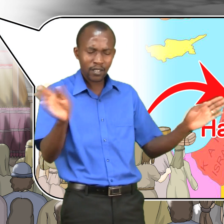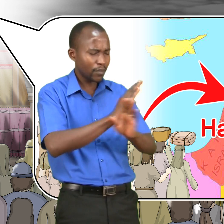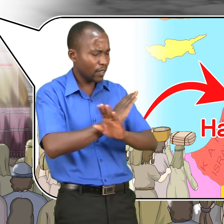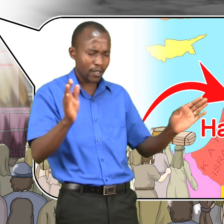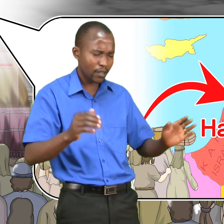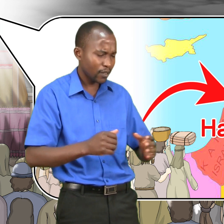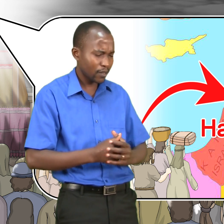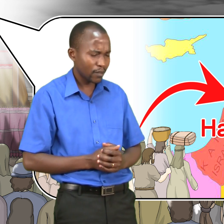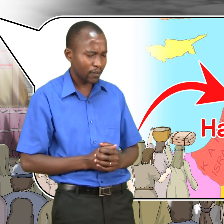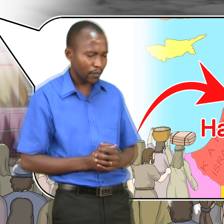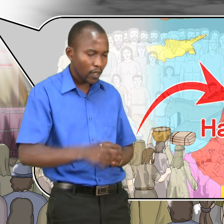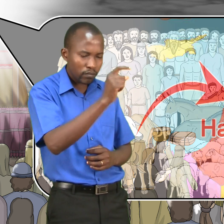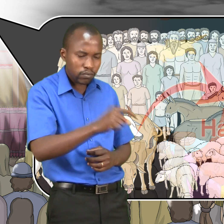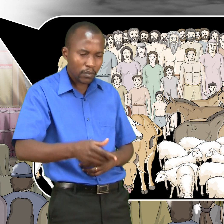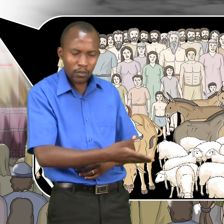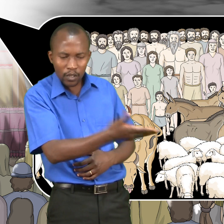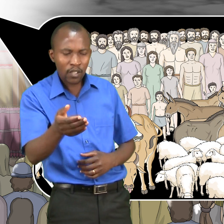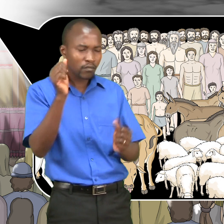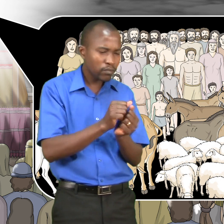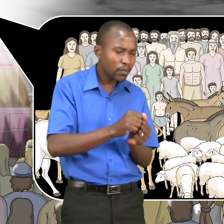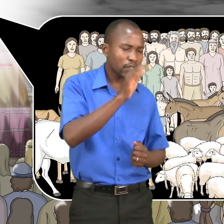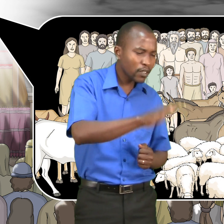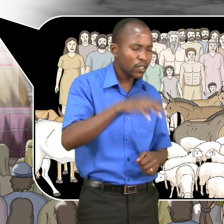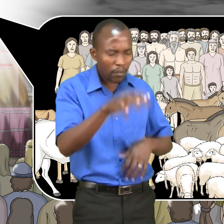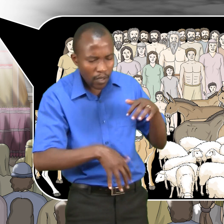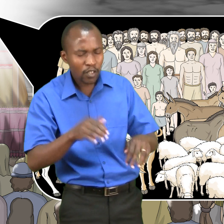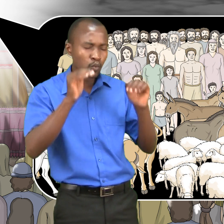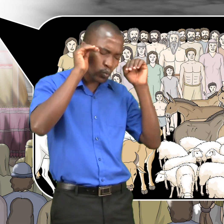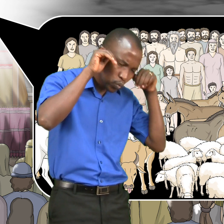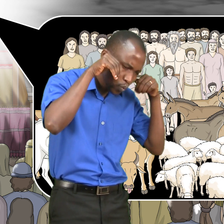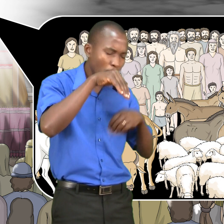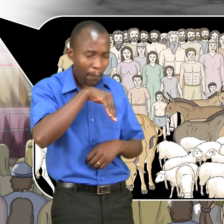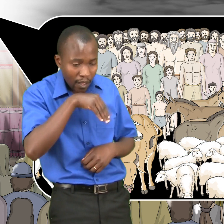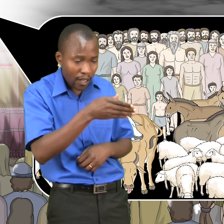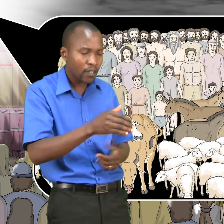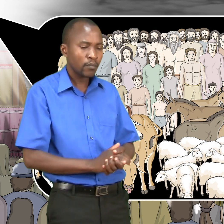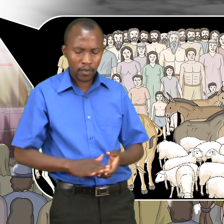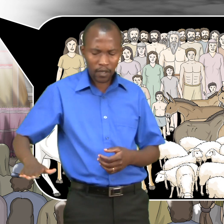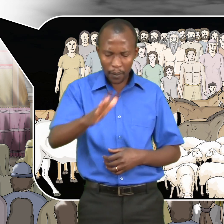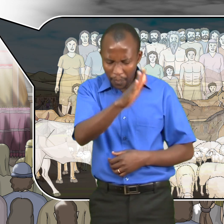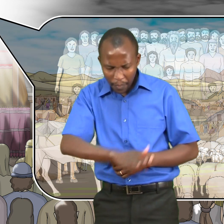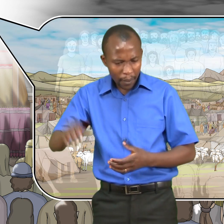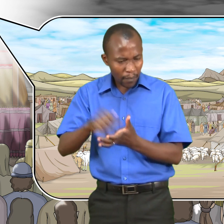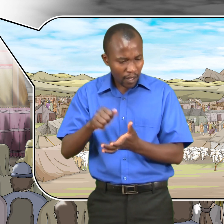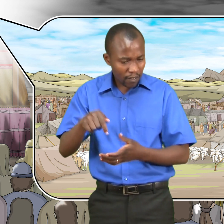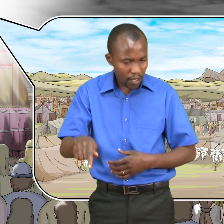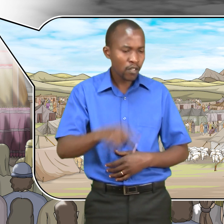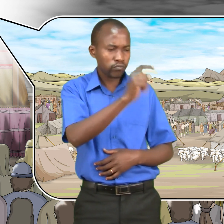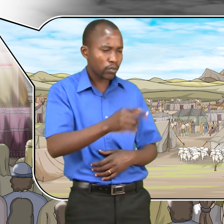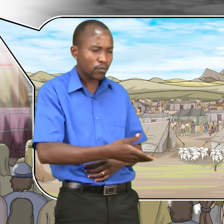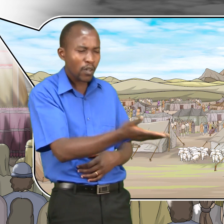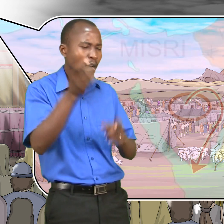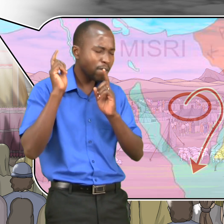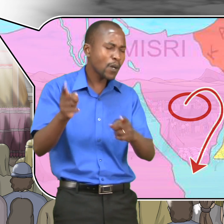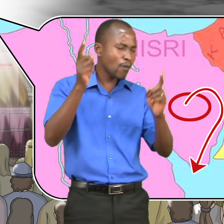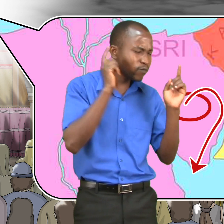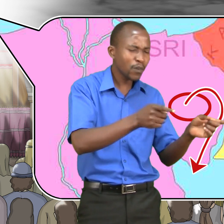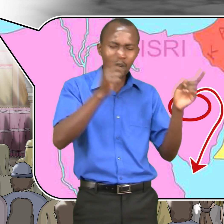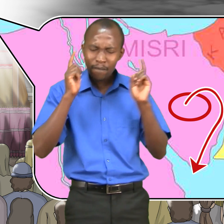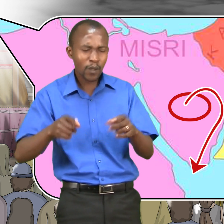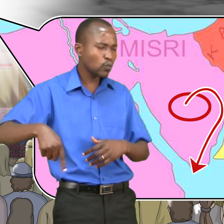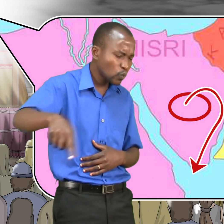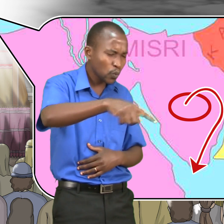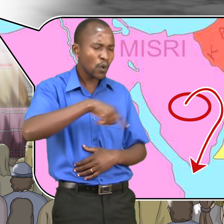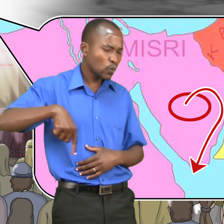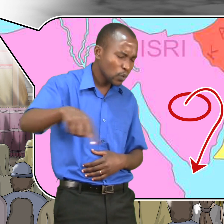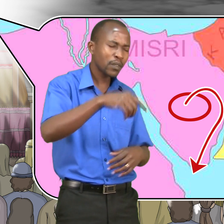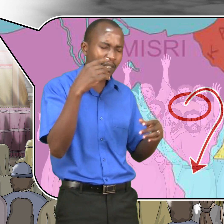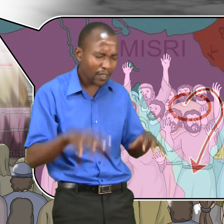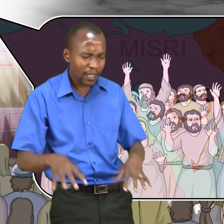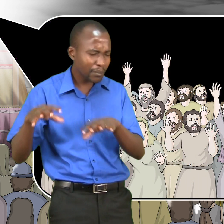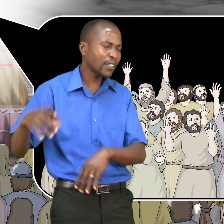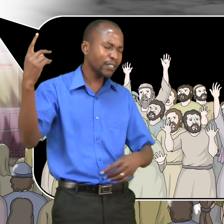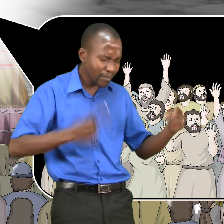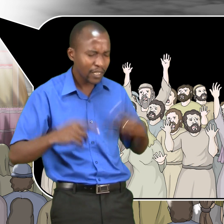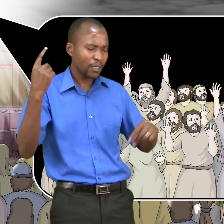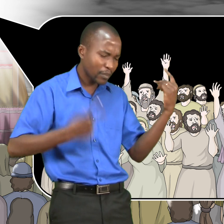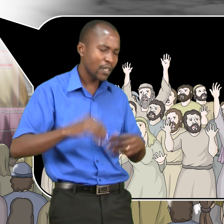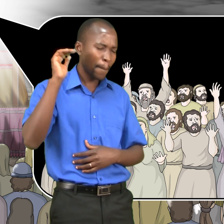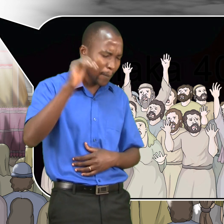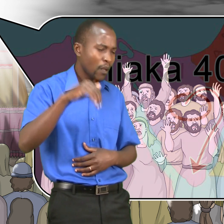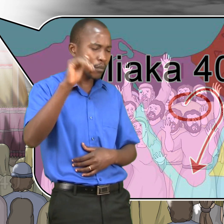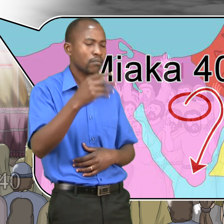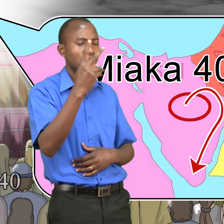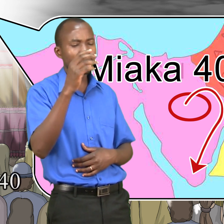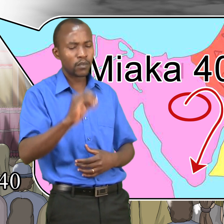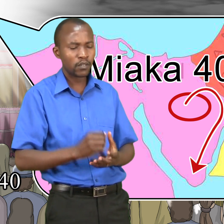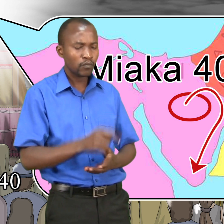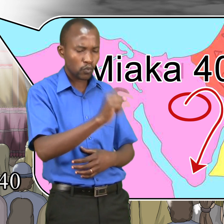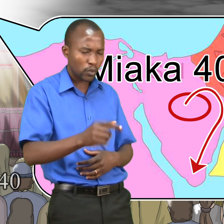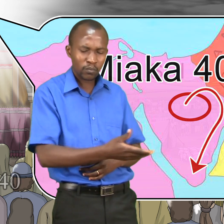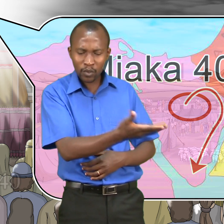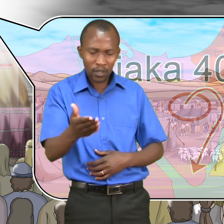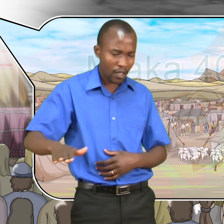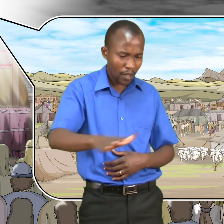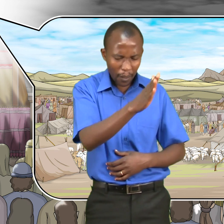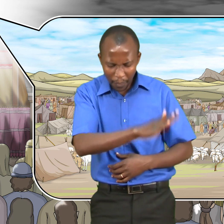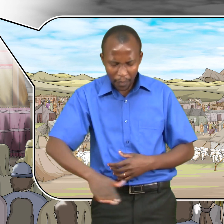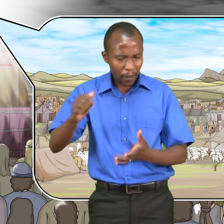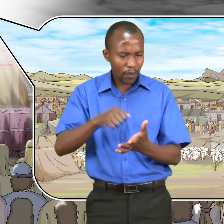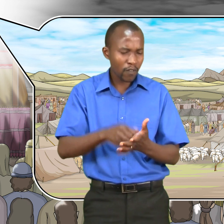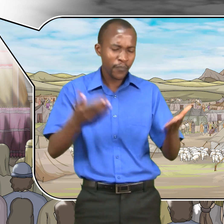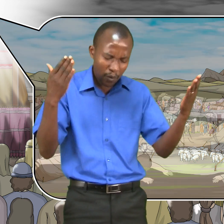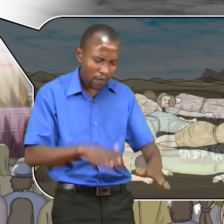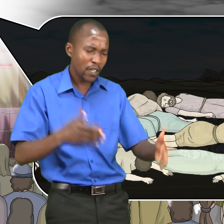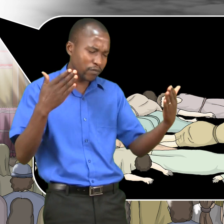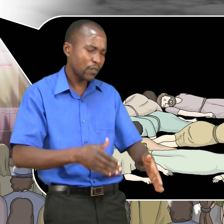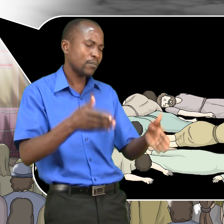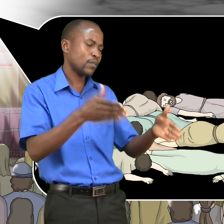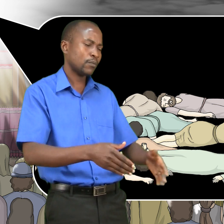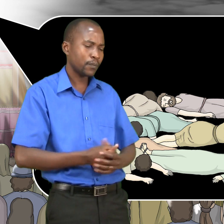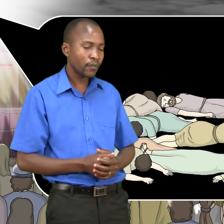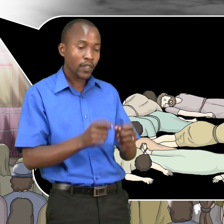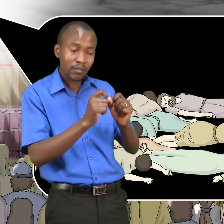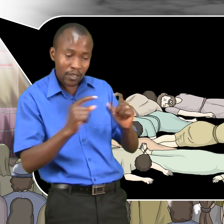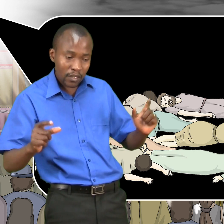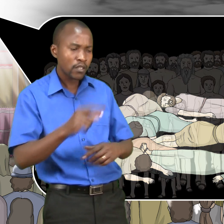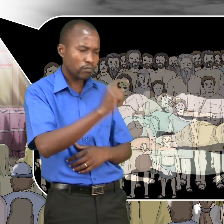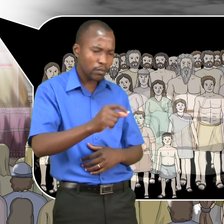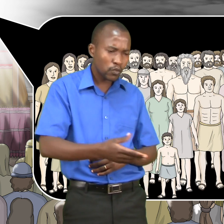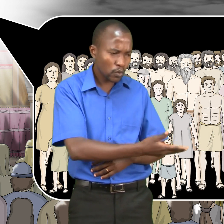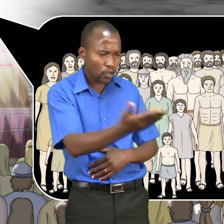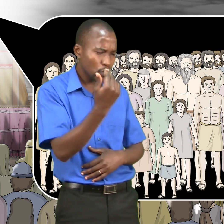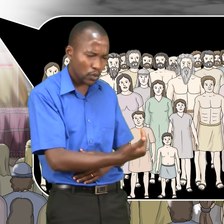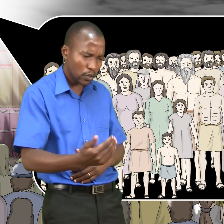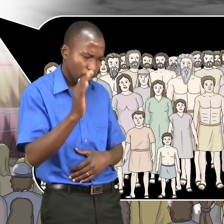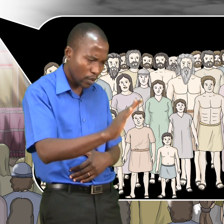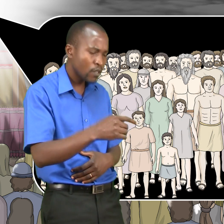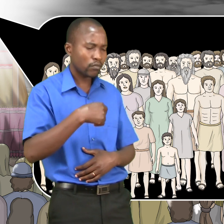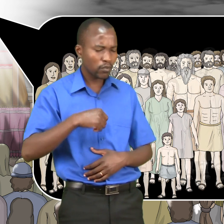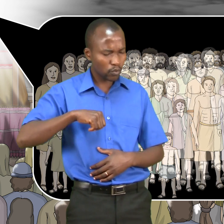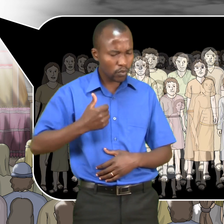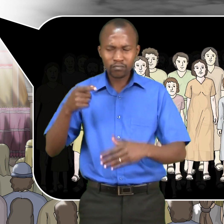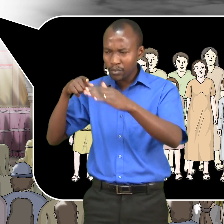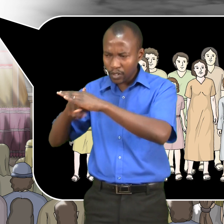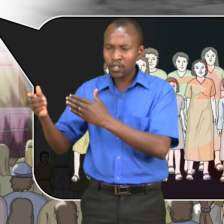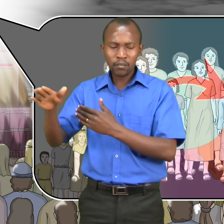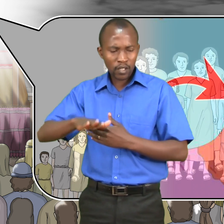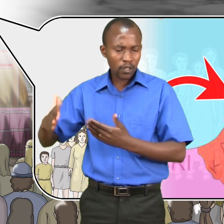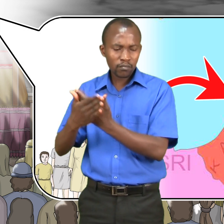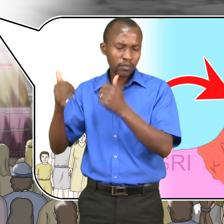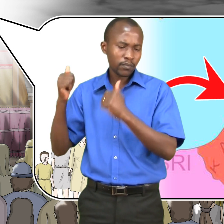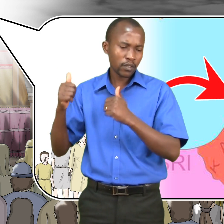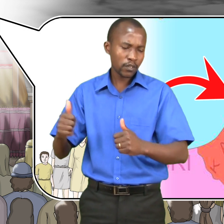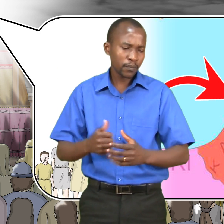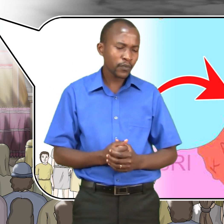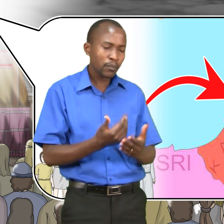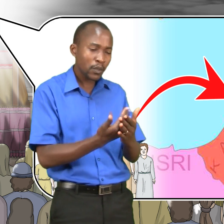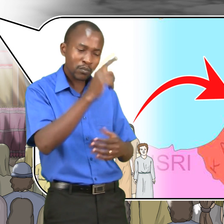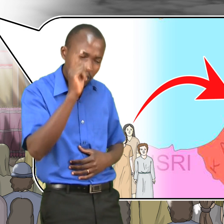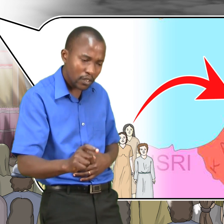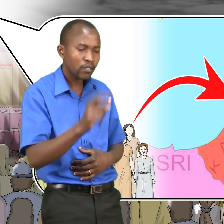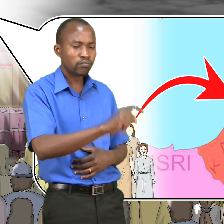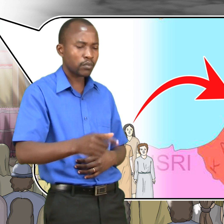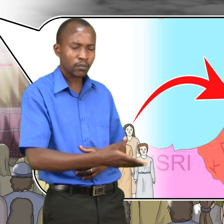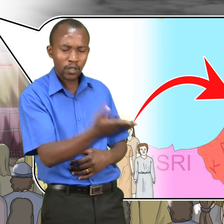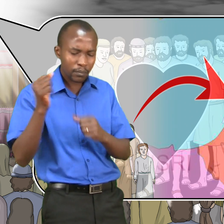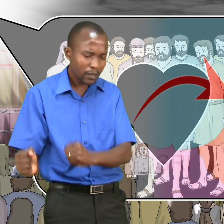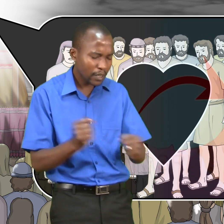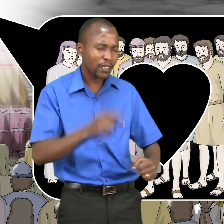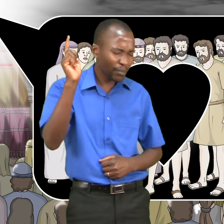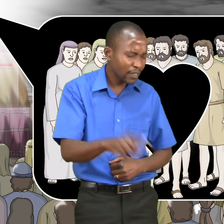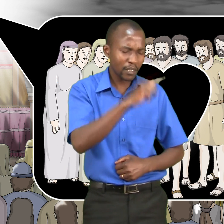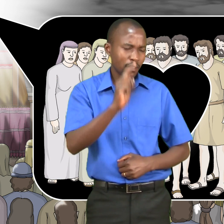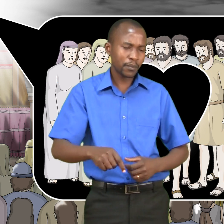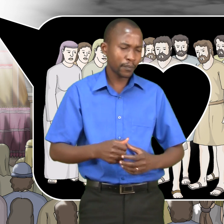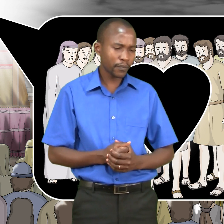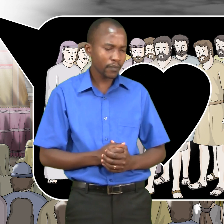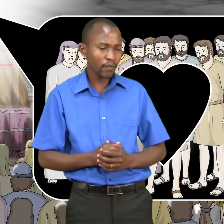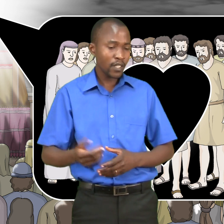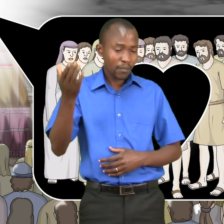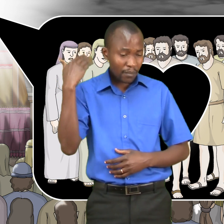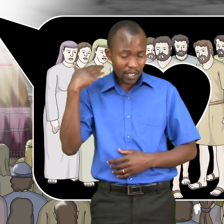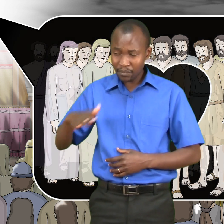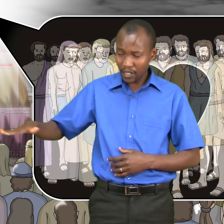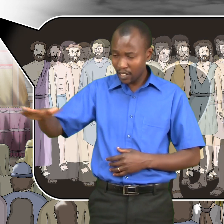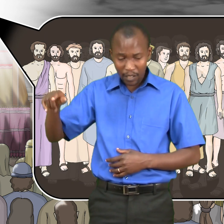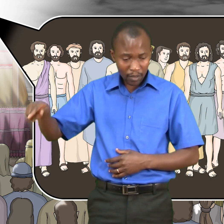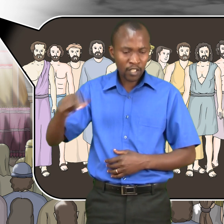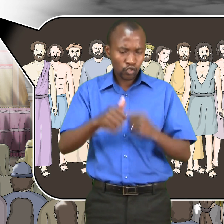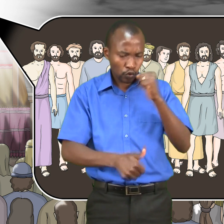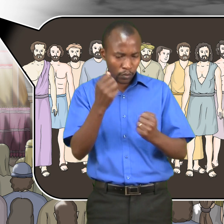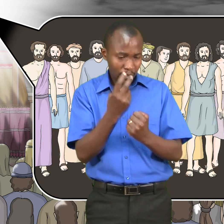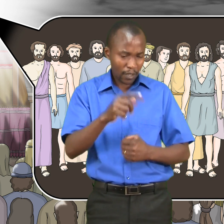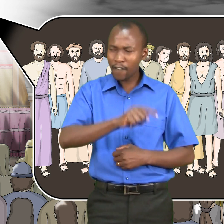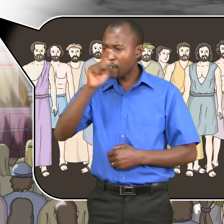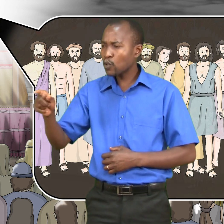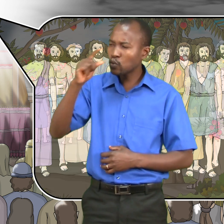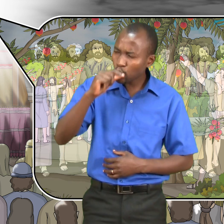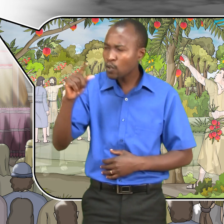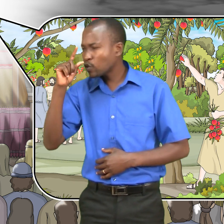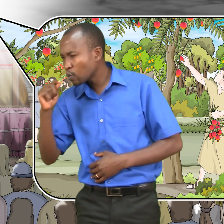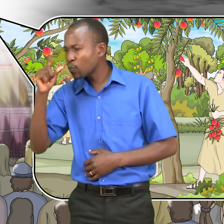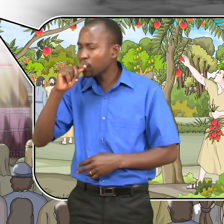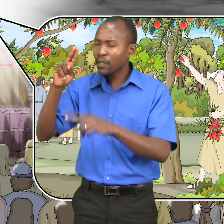Your children will be shepherds in the wilderness for forty years, and they will suffer for your unfaithfulness until the last of your bodies lies in the wilderness.